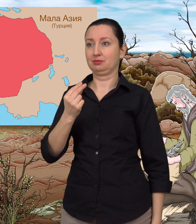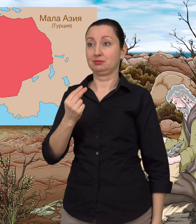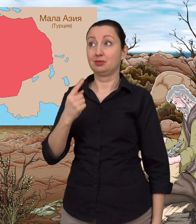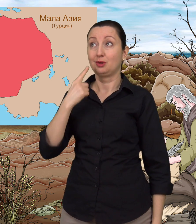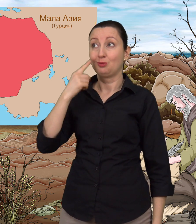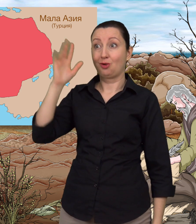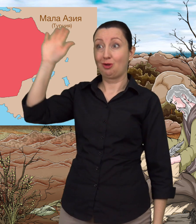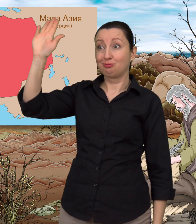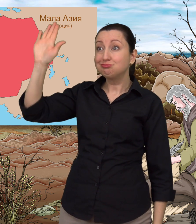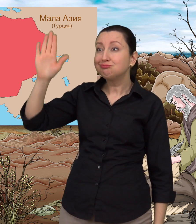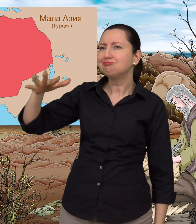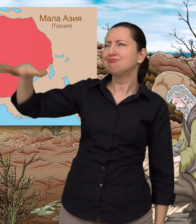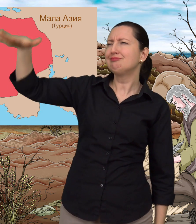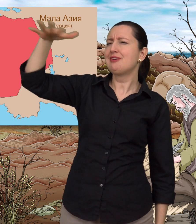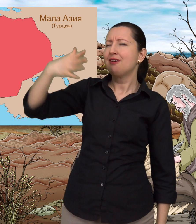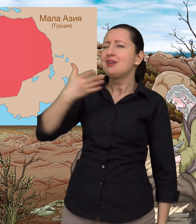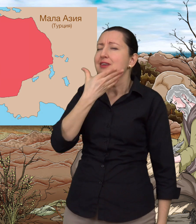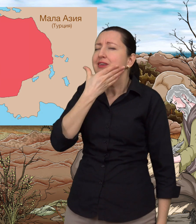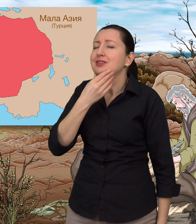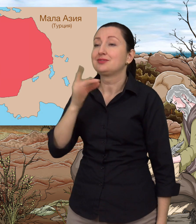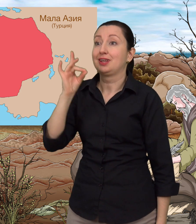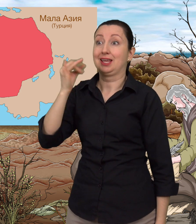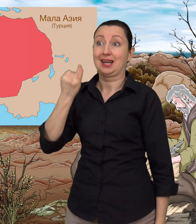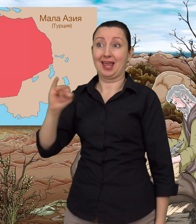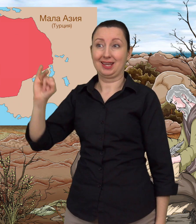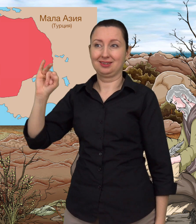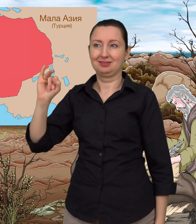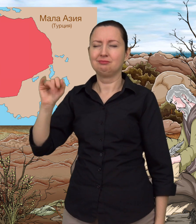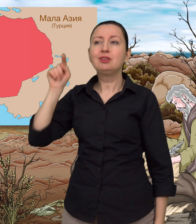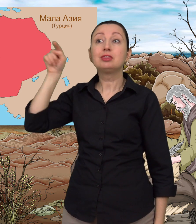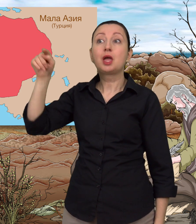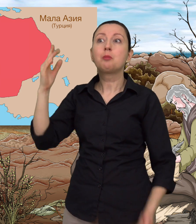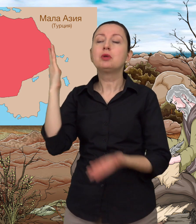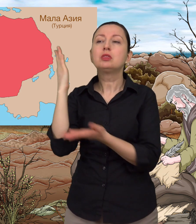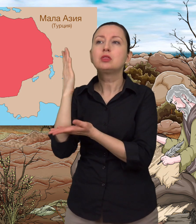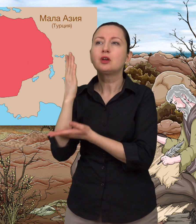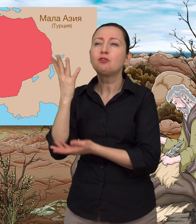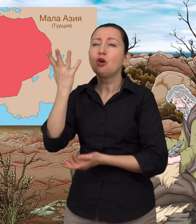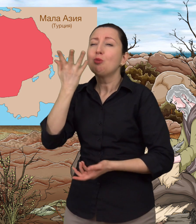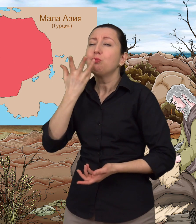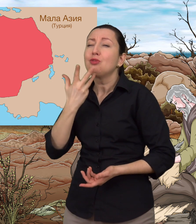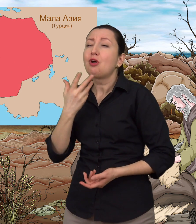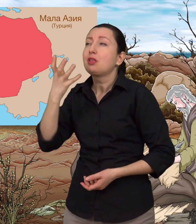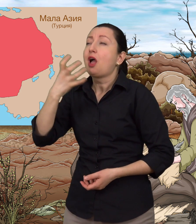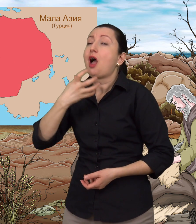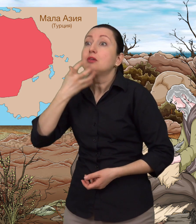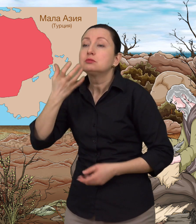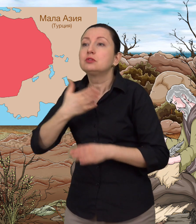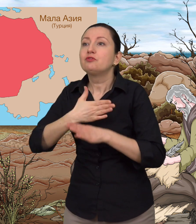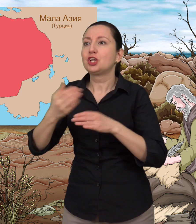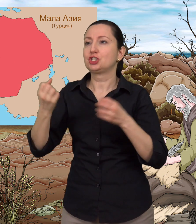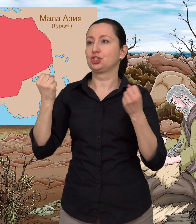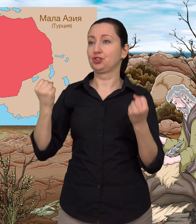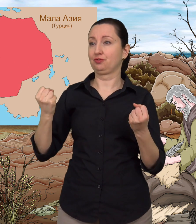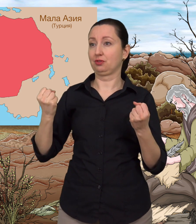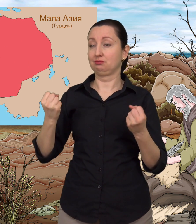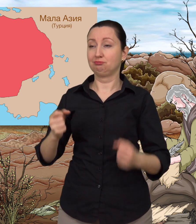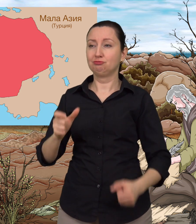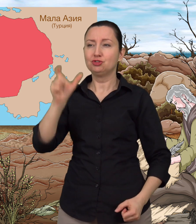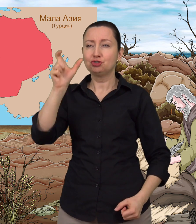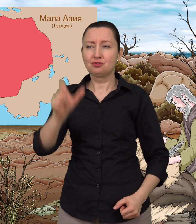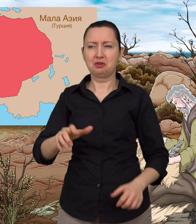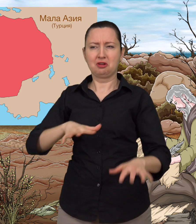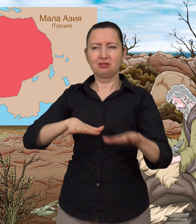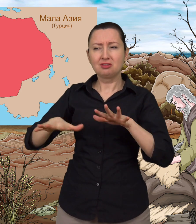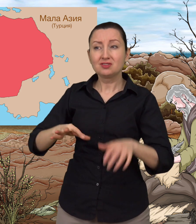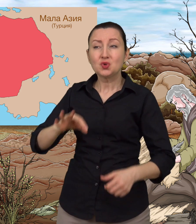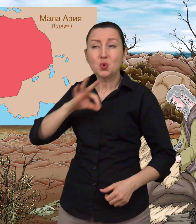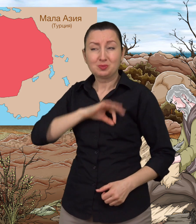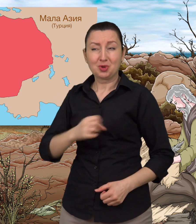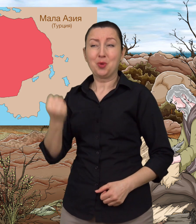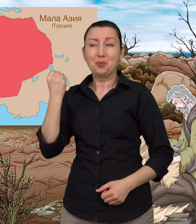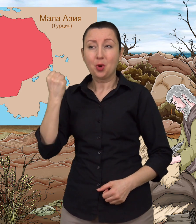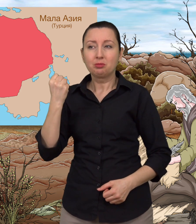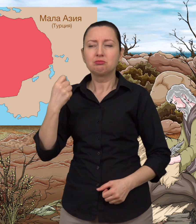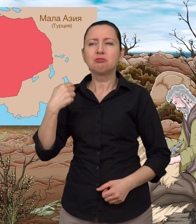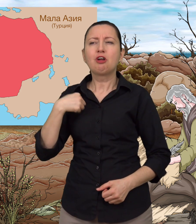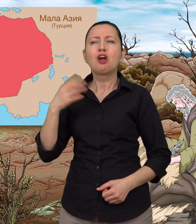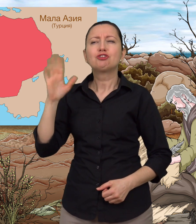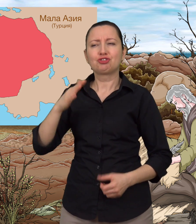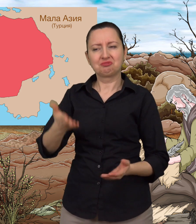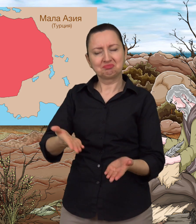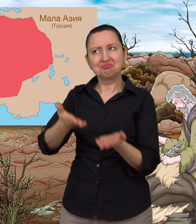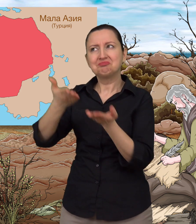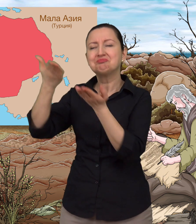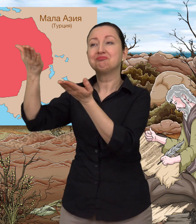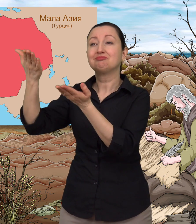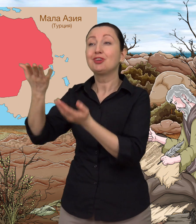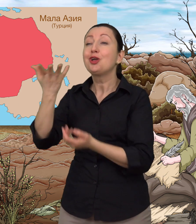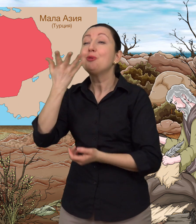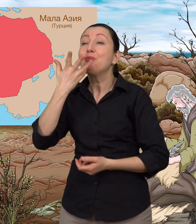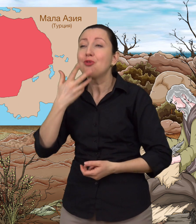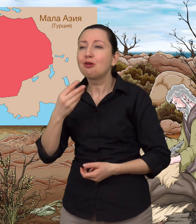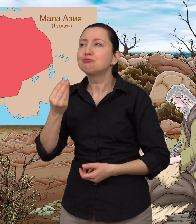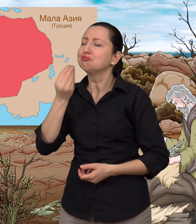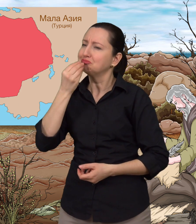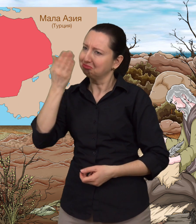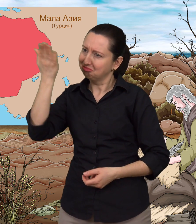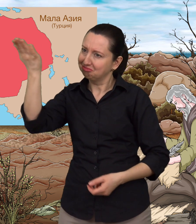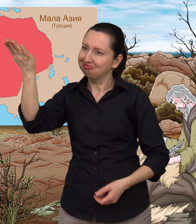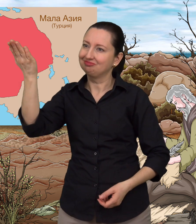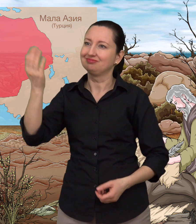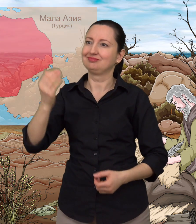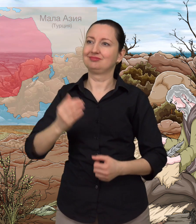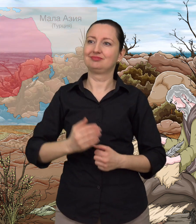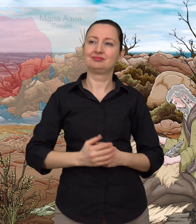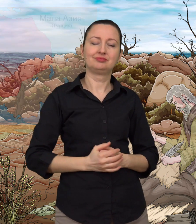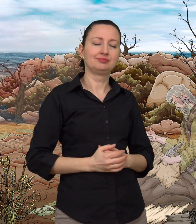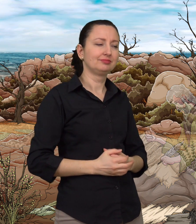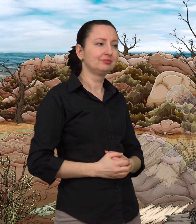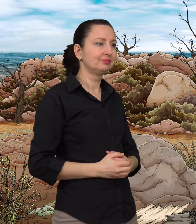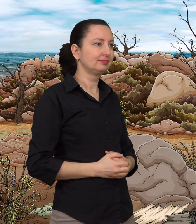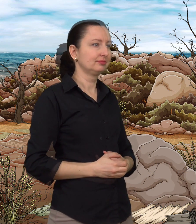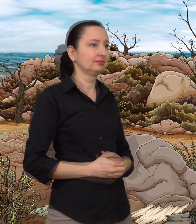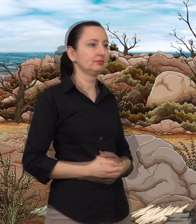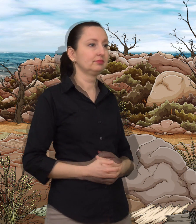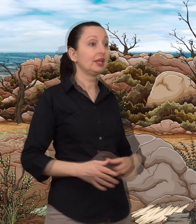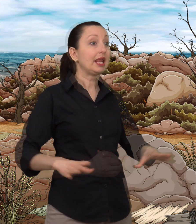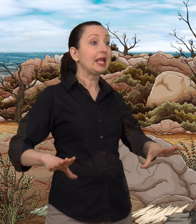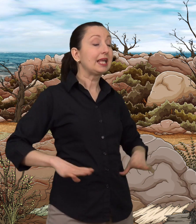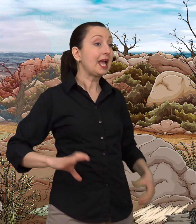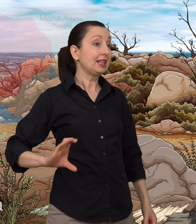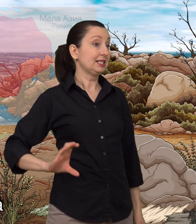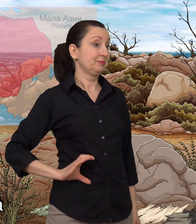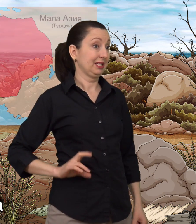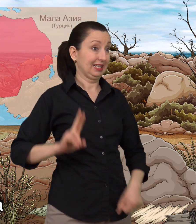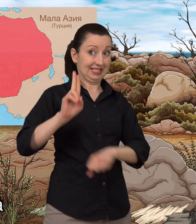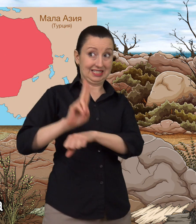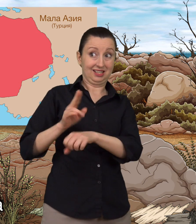To the one who overcomes, I will grant the right to eat from the tree of life in the Paradise of God.